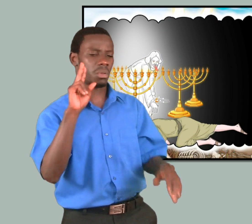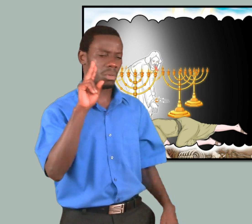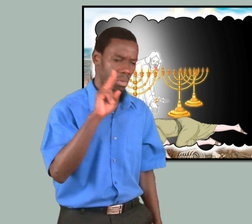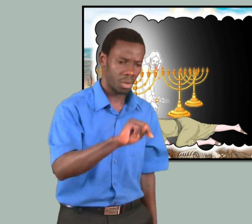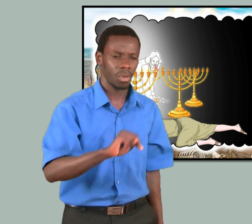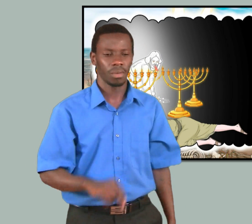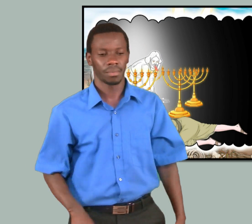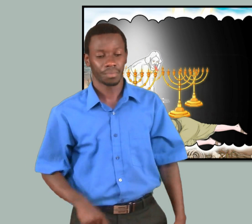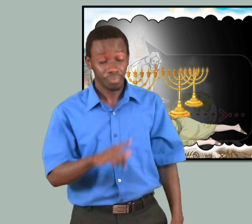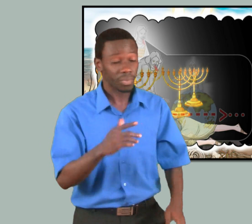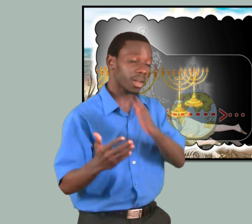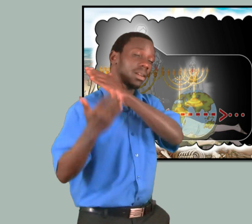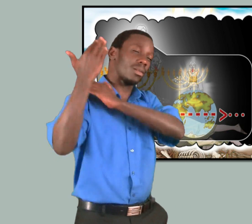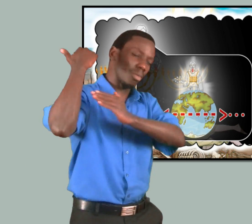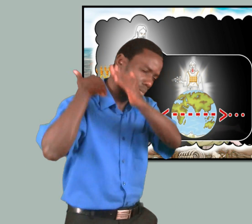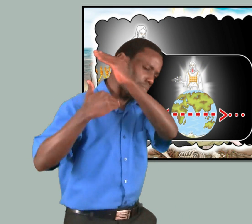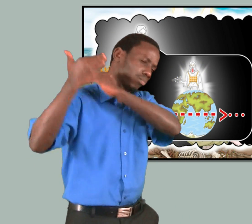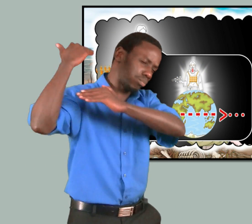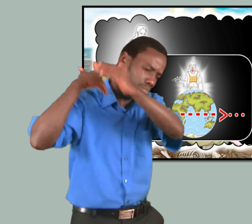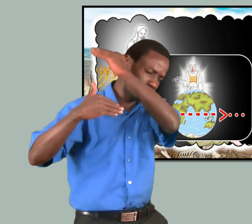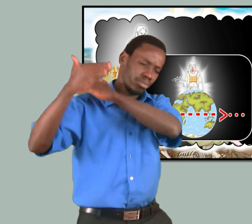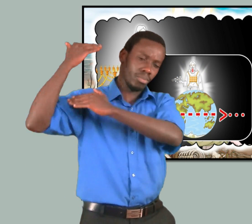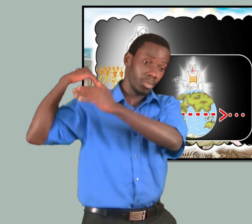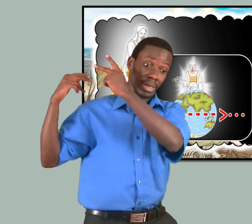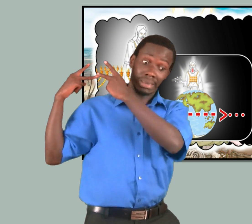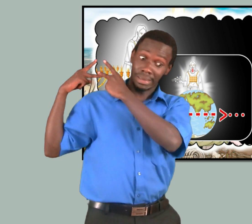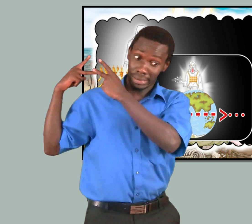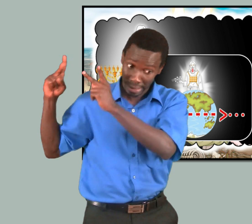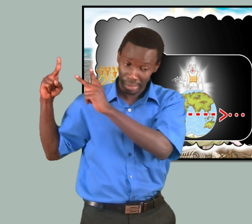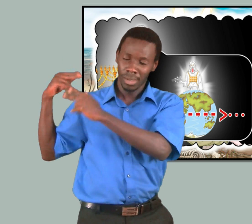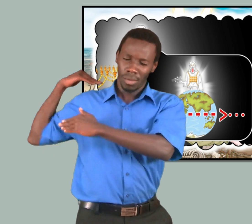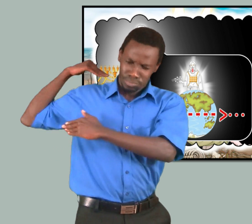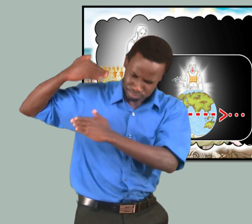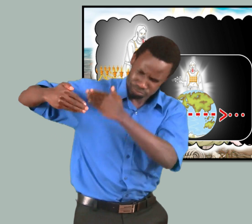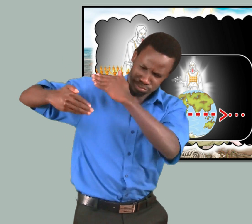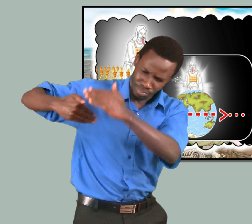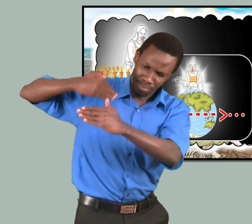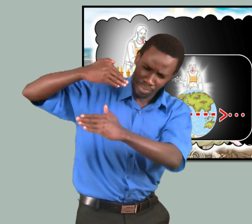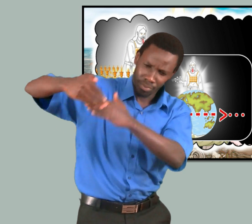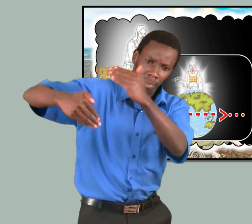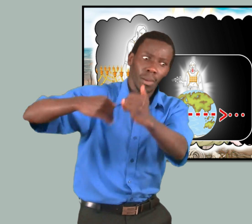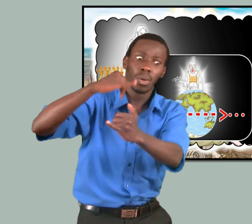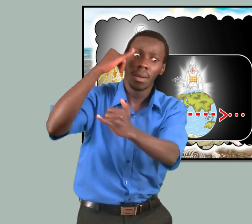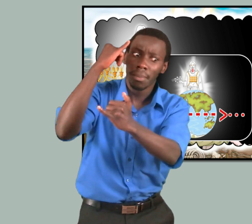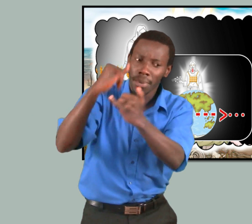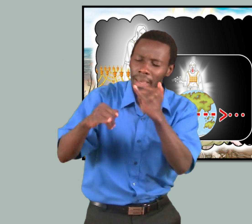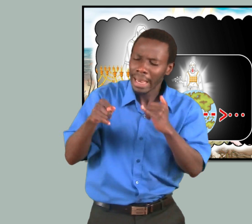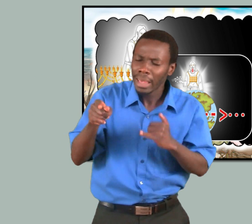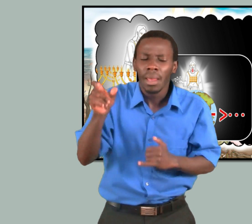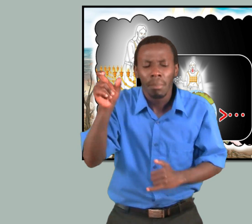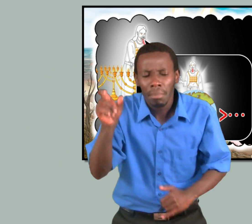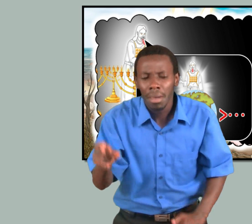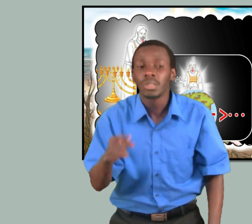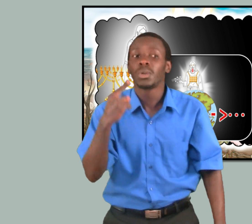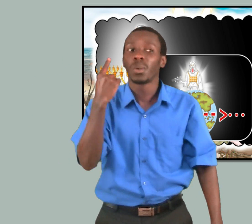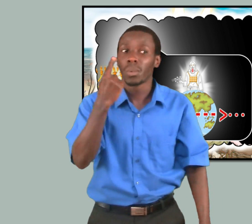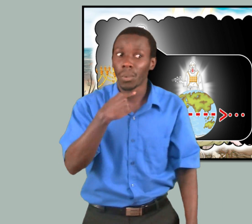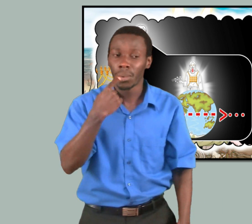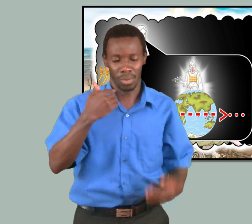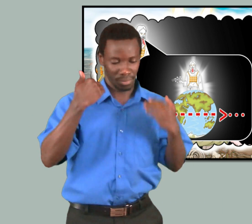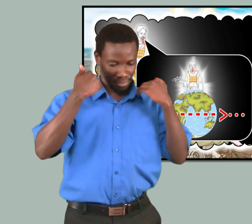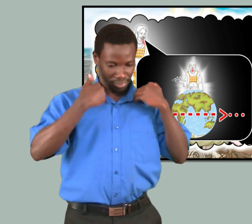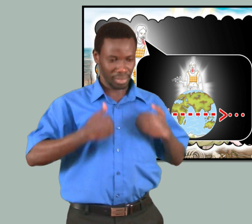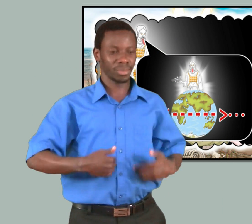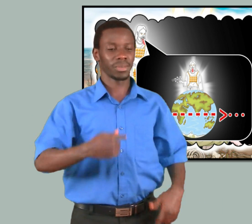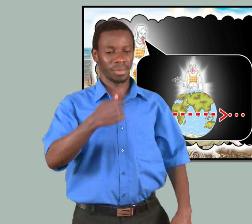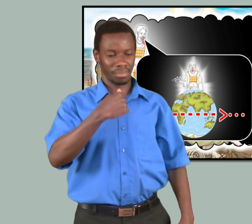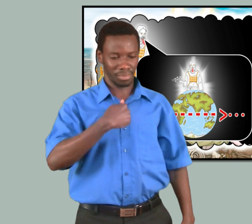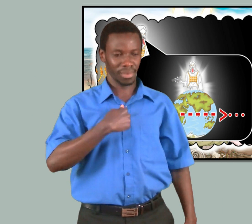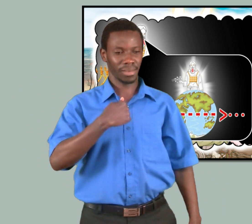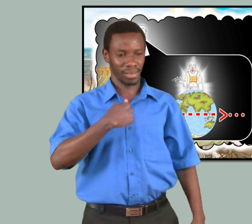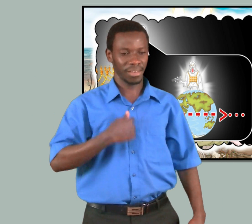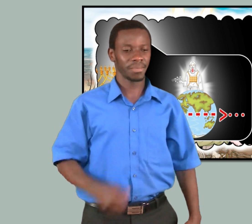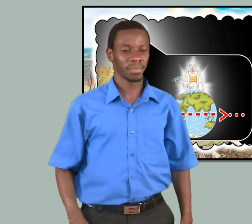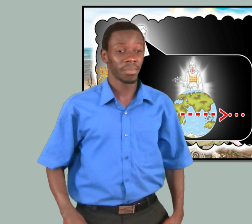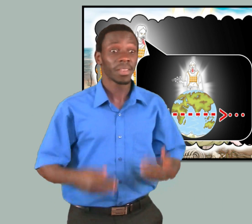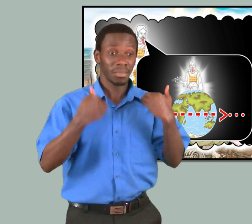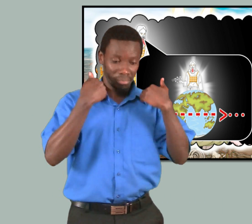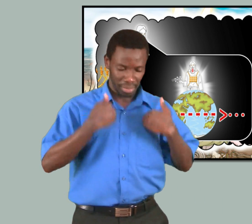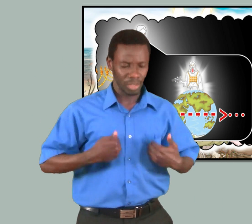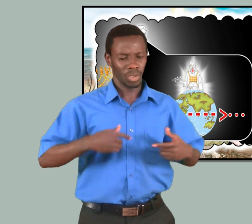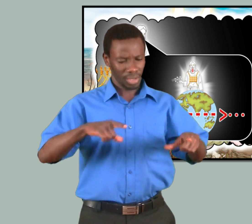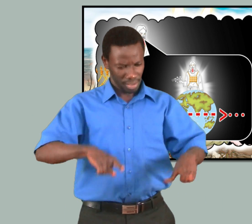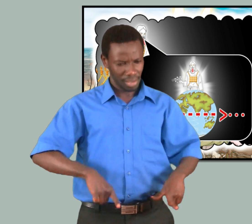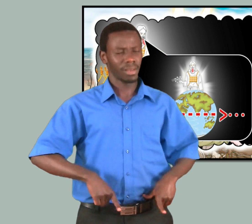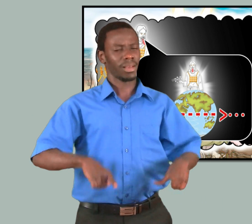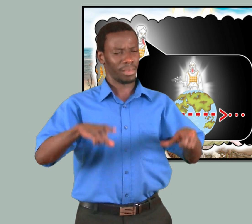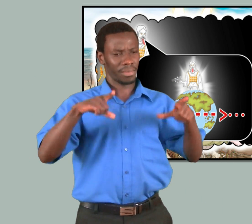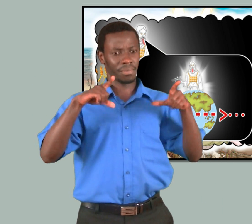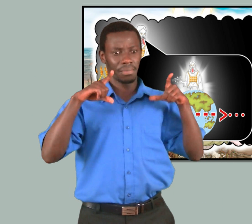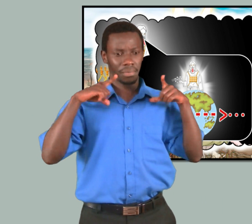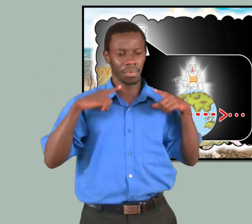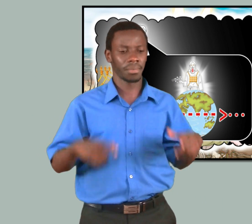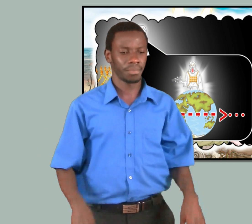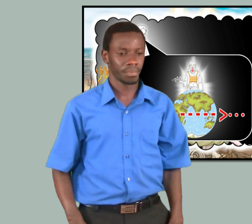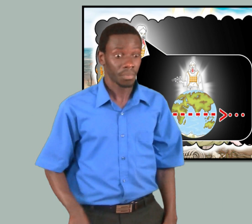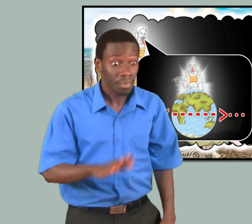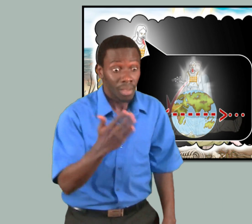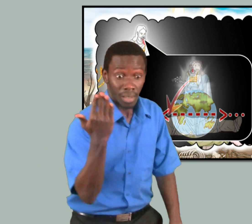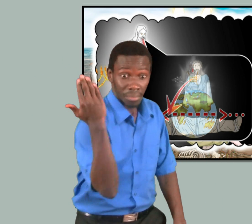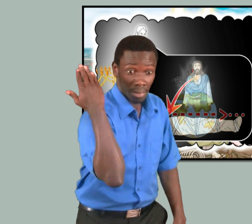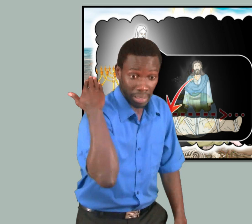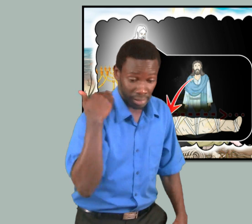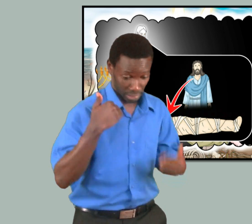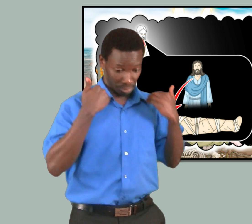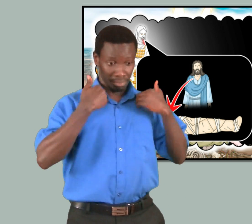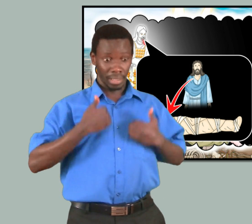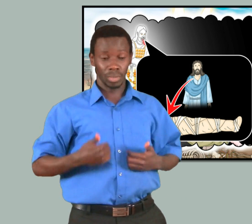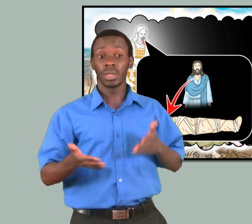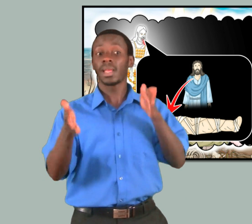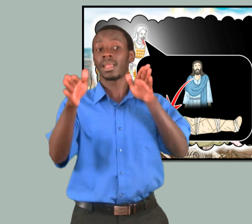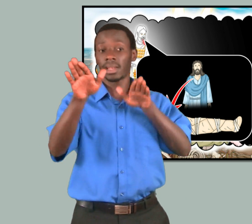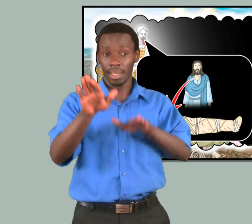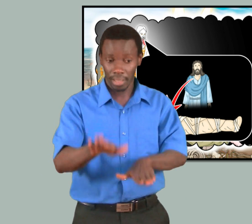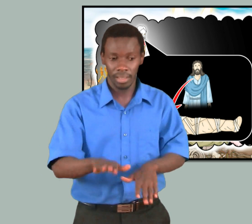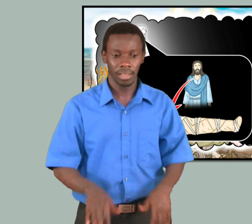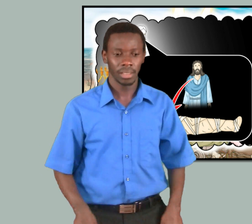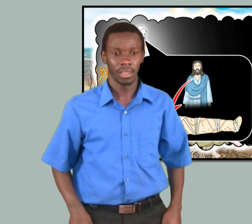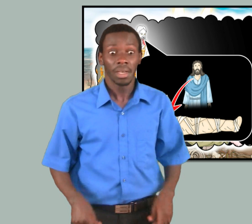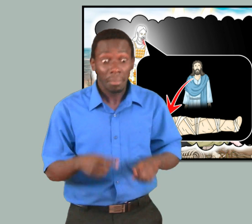I am the First and the Last, the Living One.